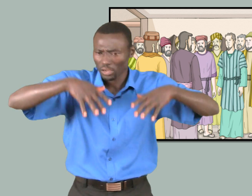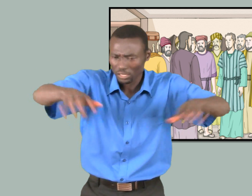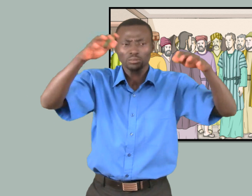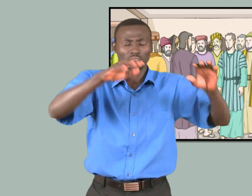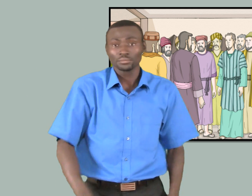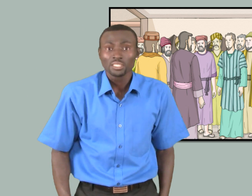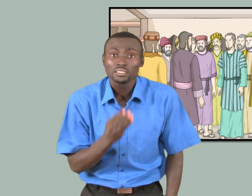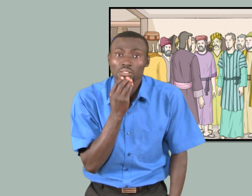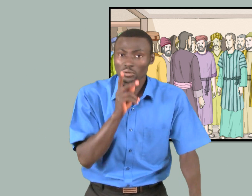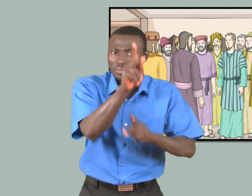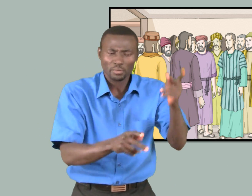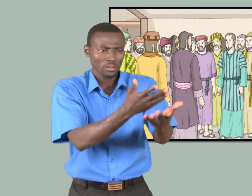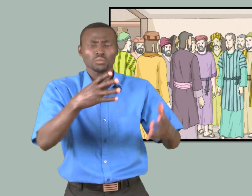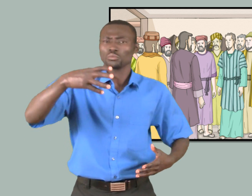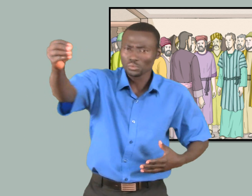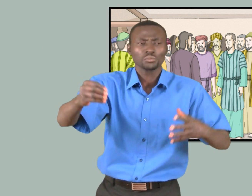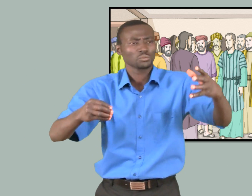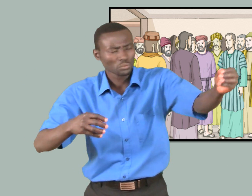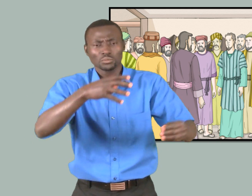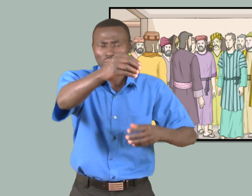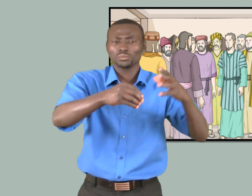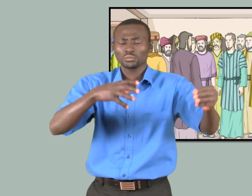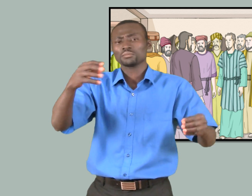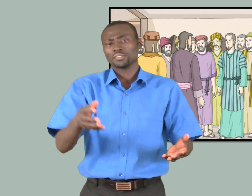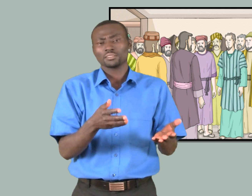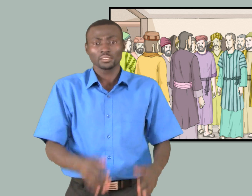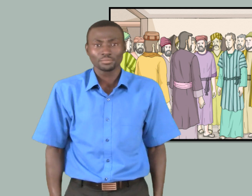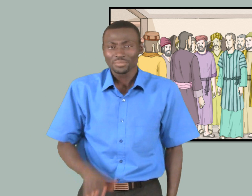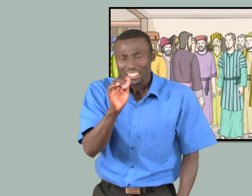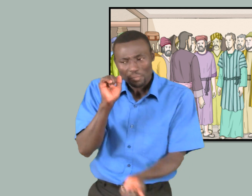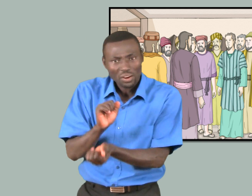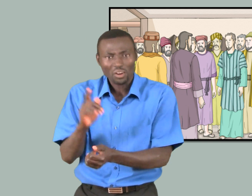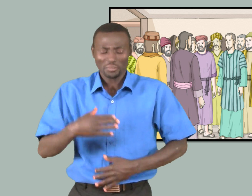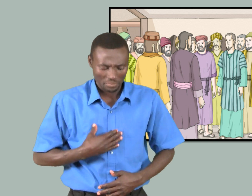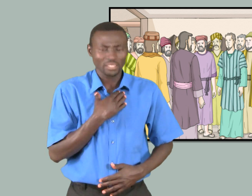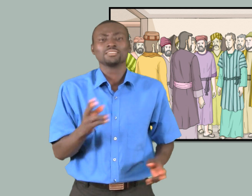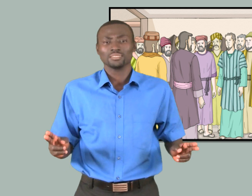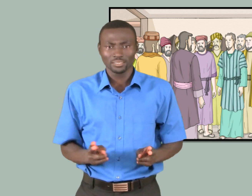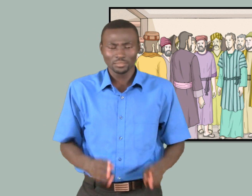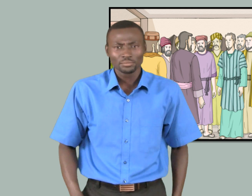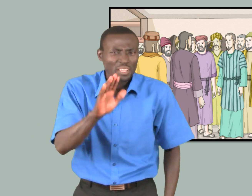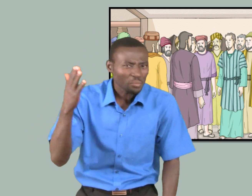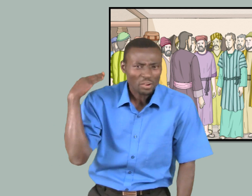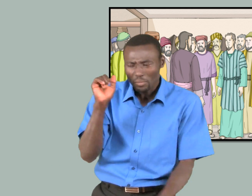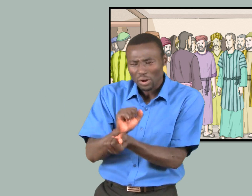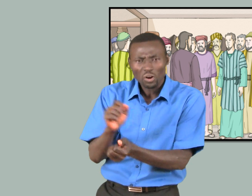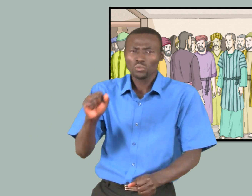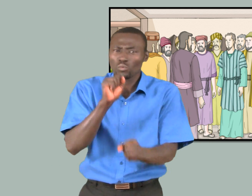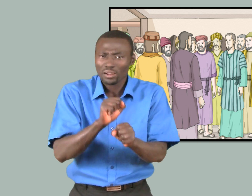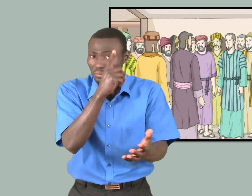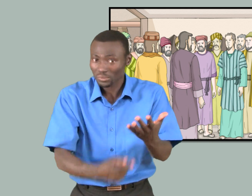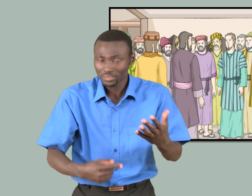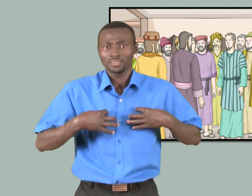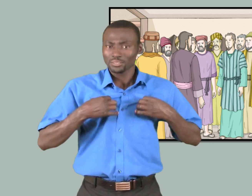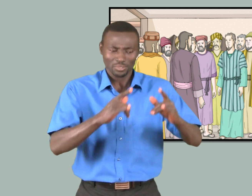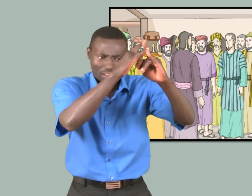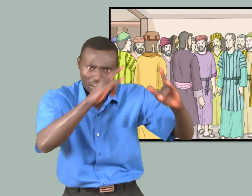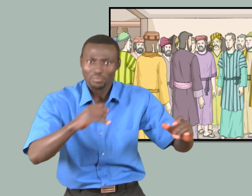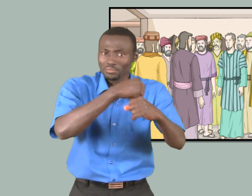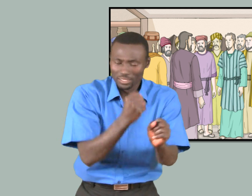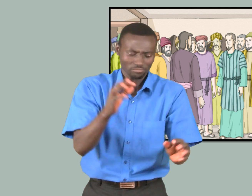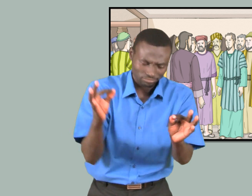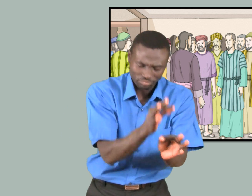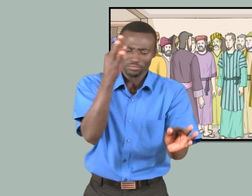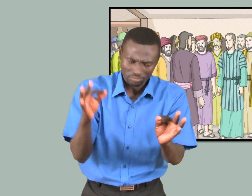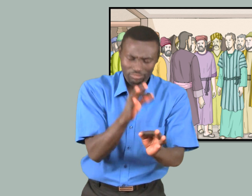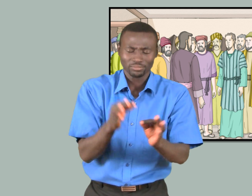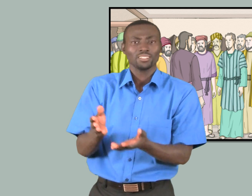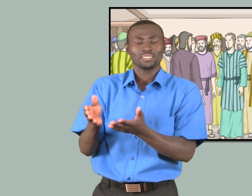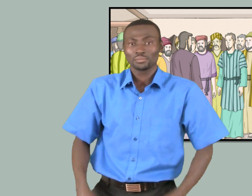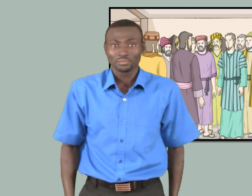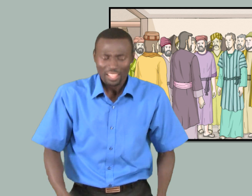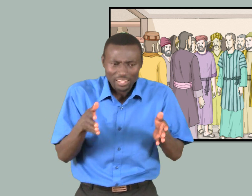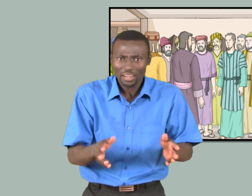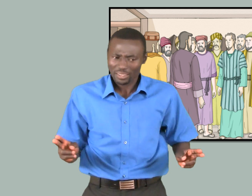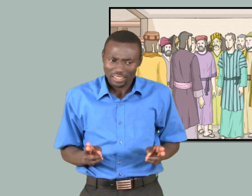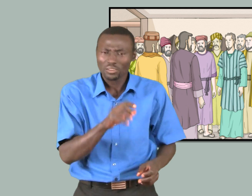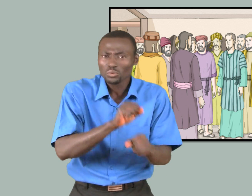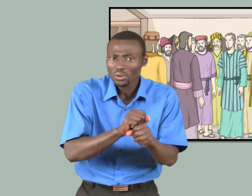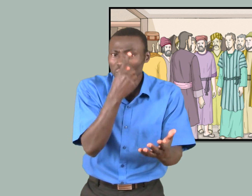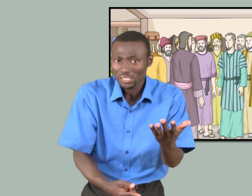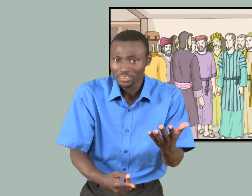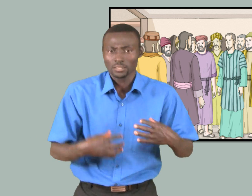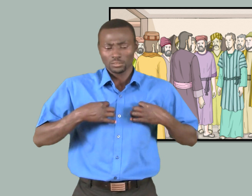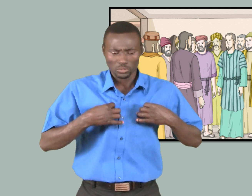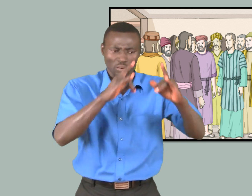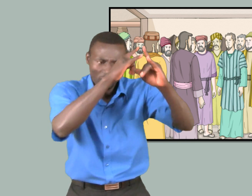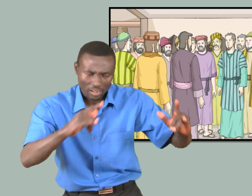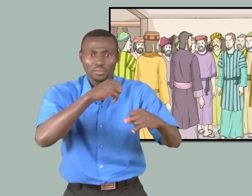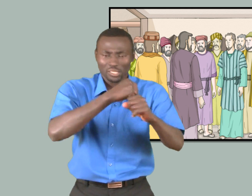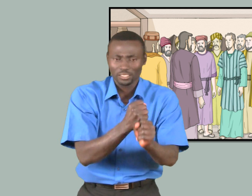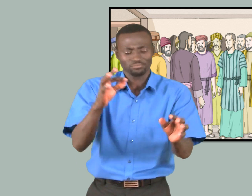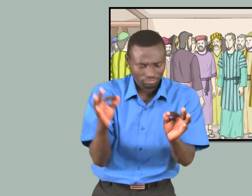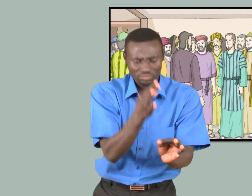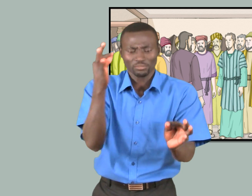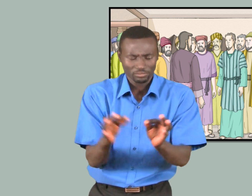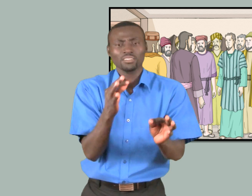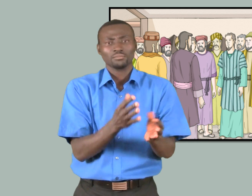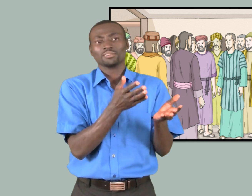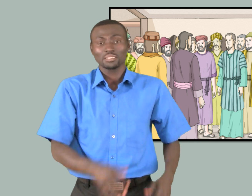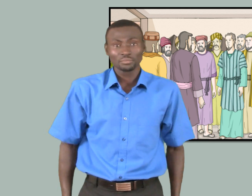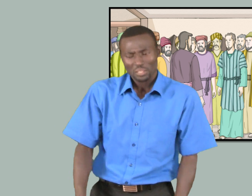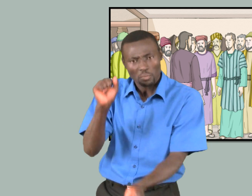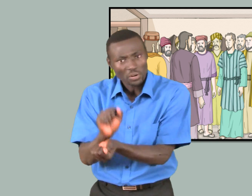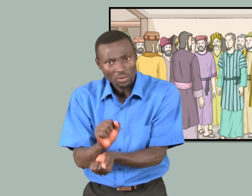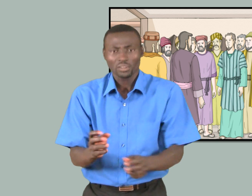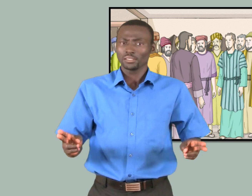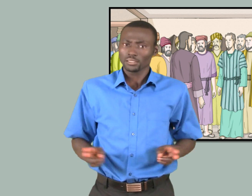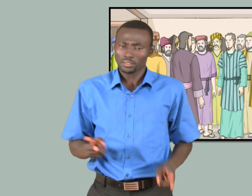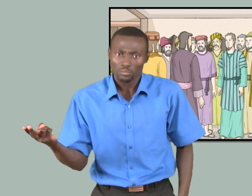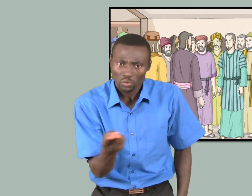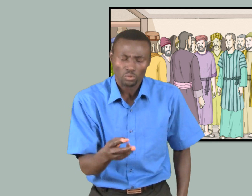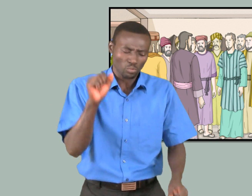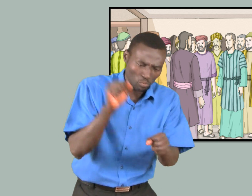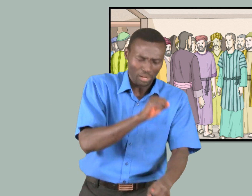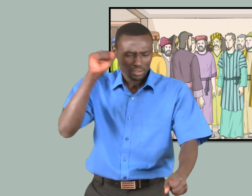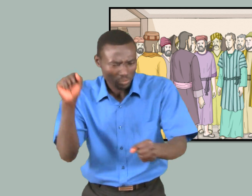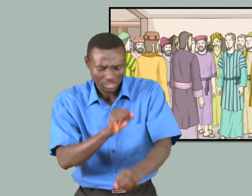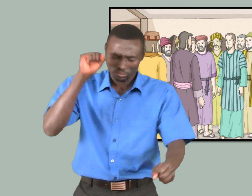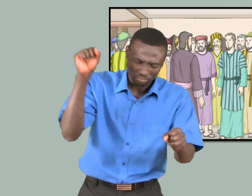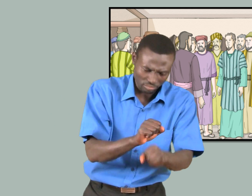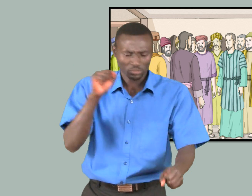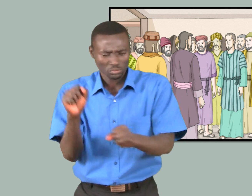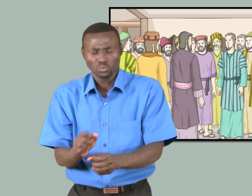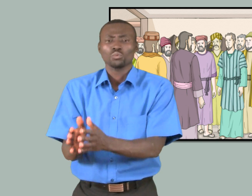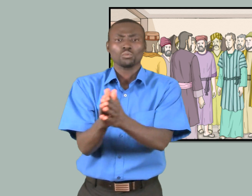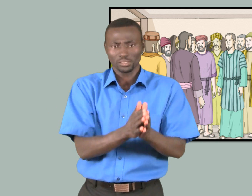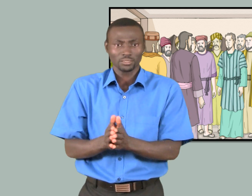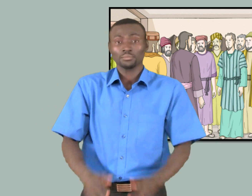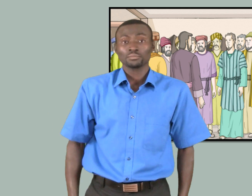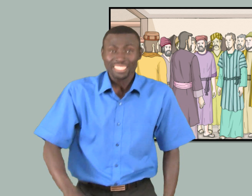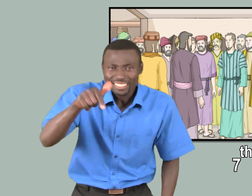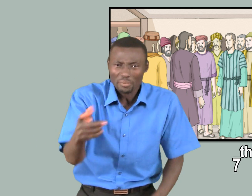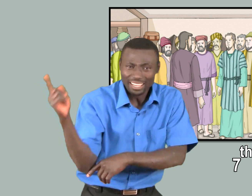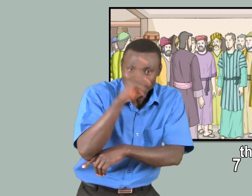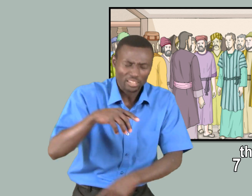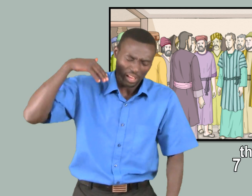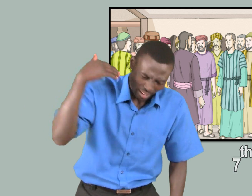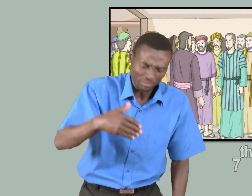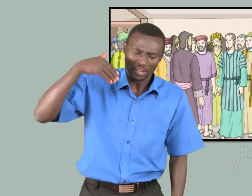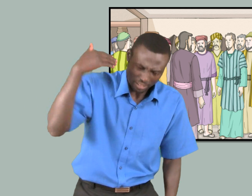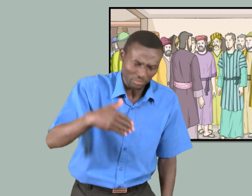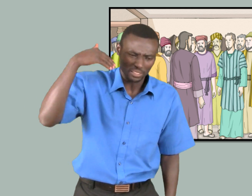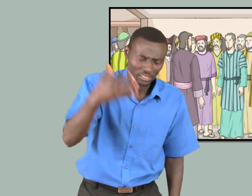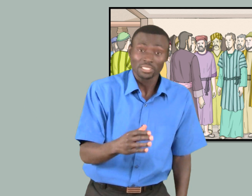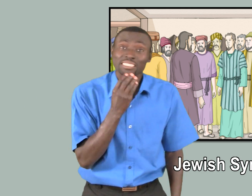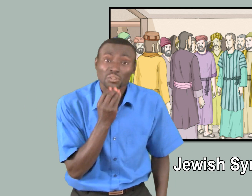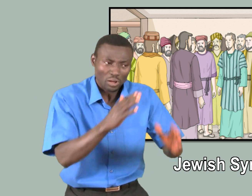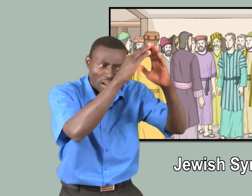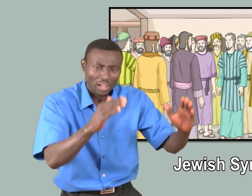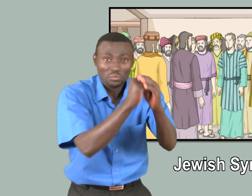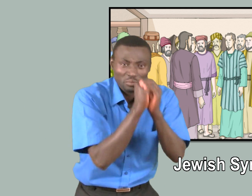Paul went to visit them, and he stayed and worked with them because they were tentmakers by trade, just as he was.